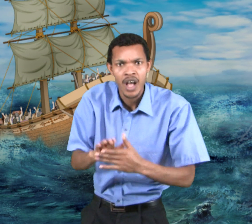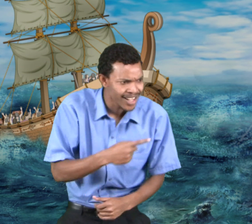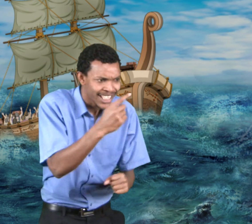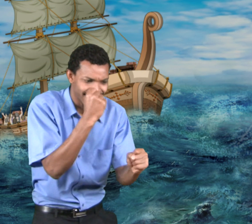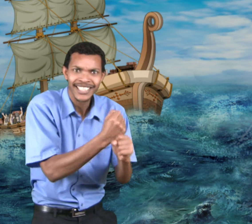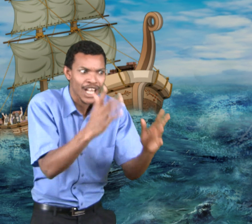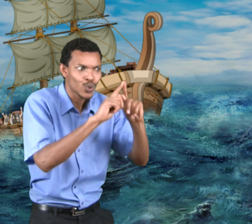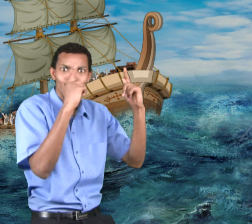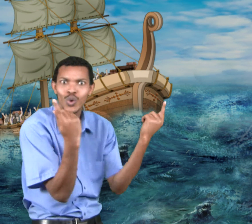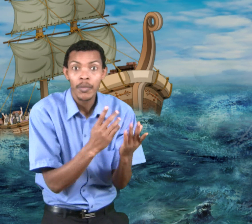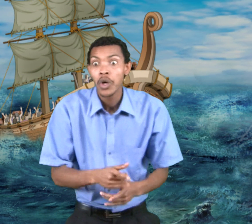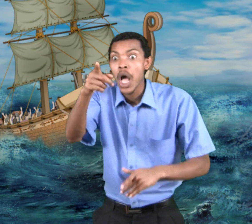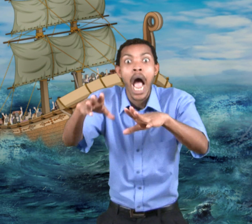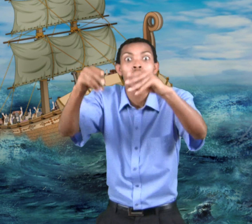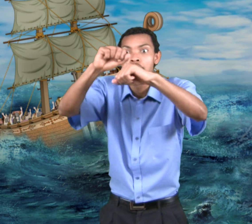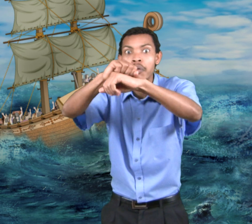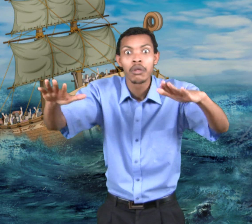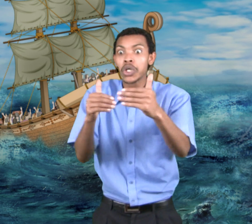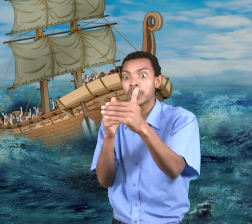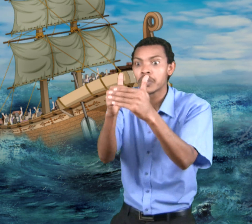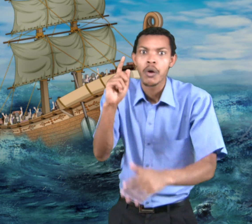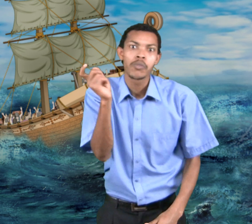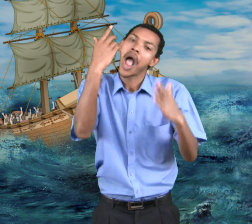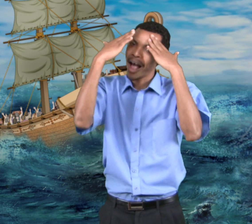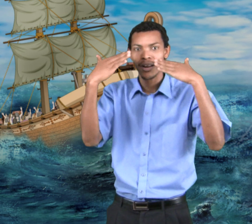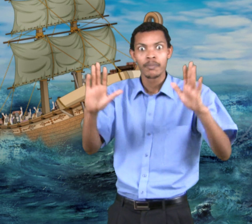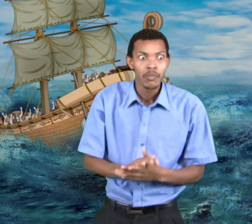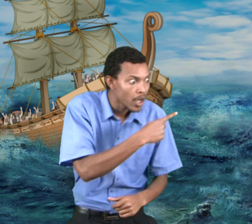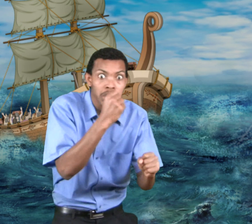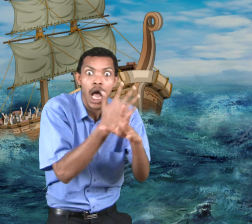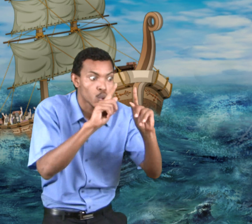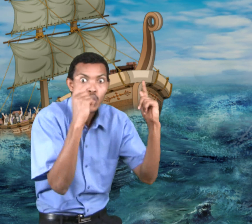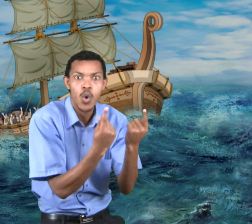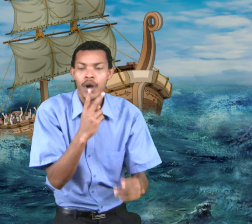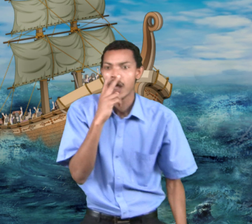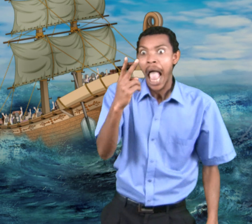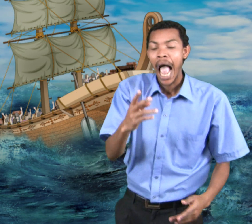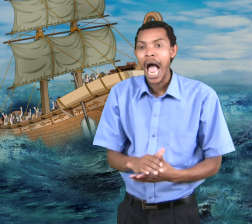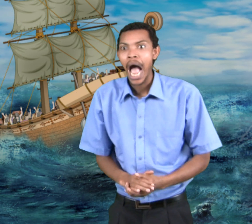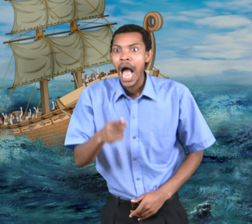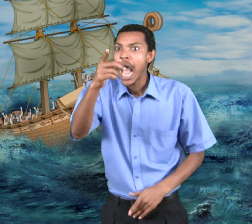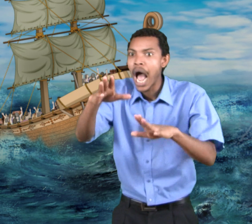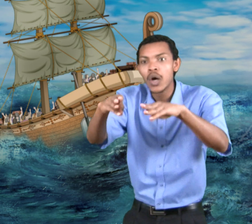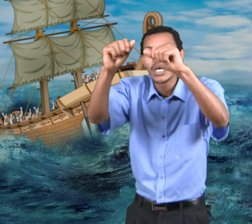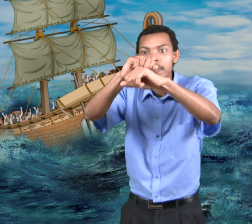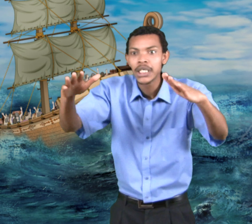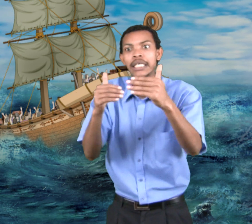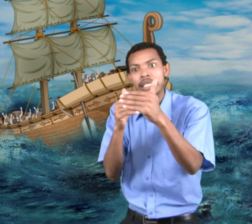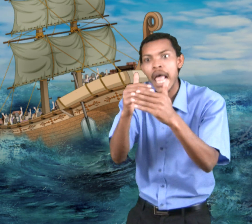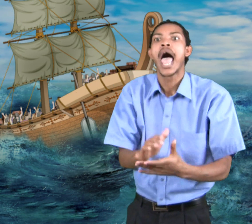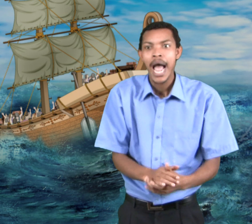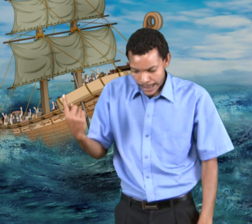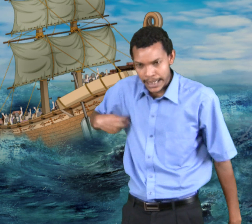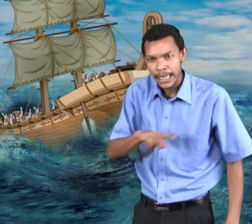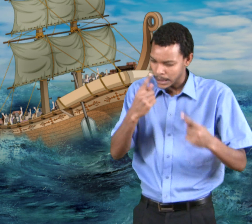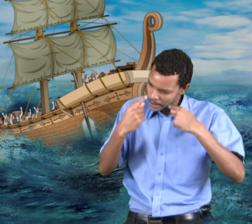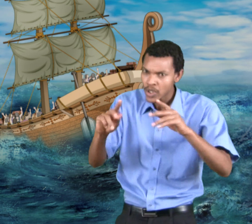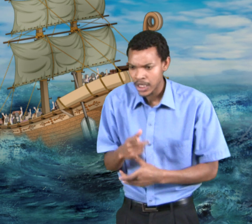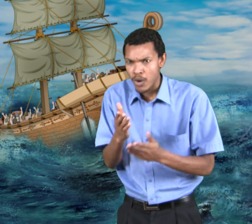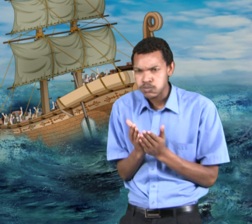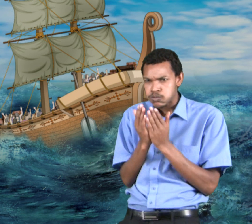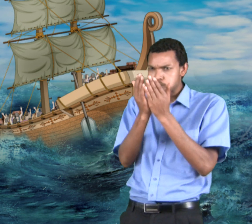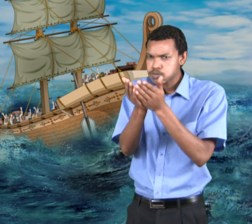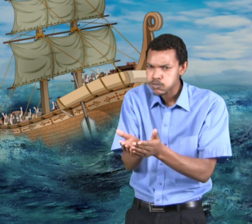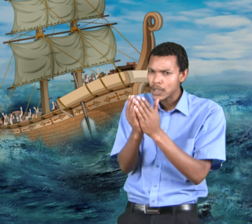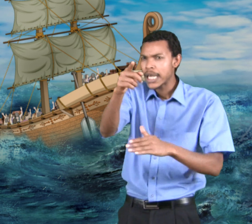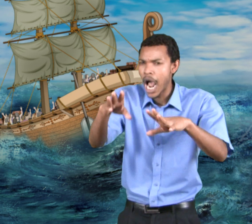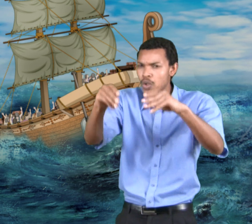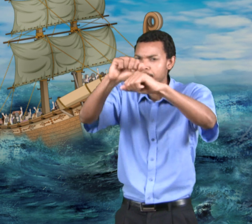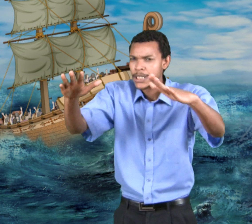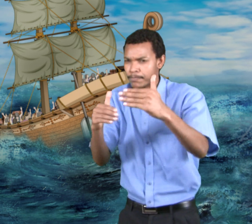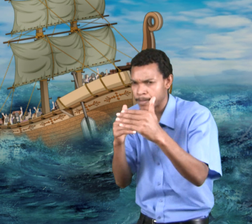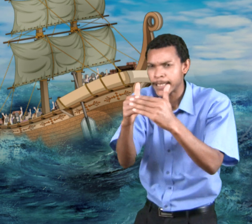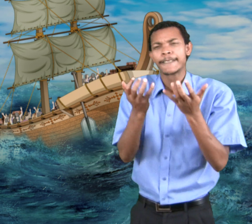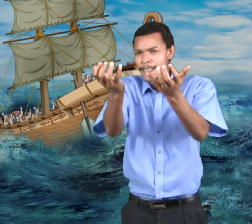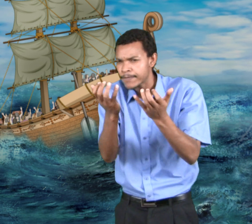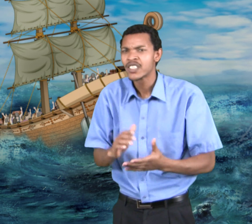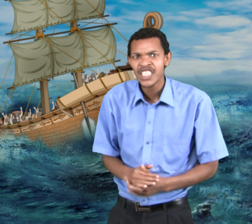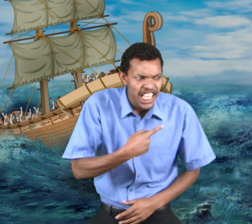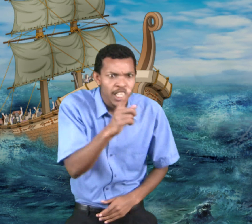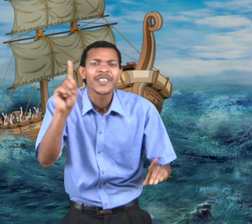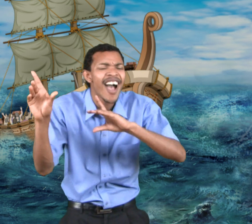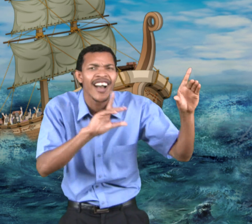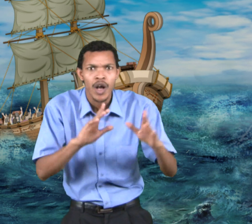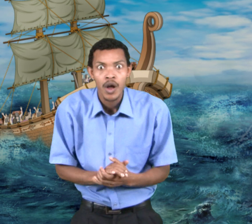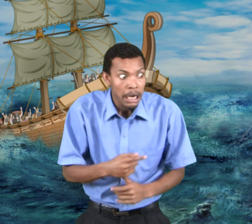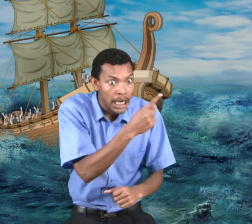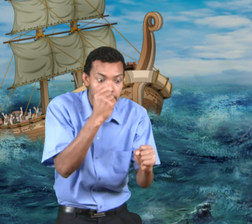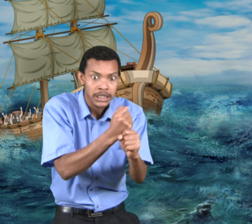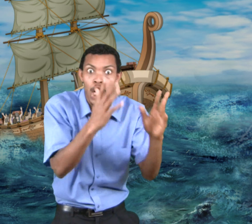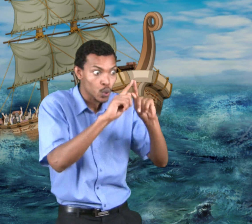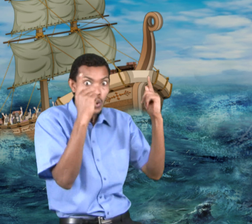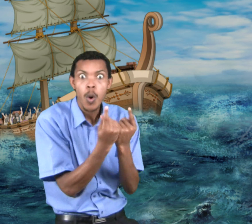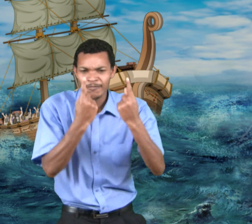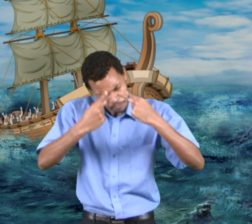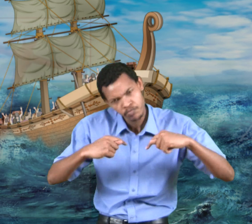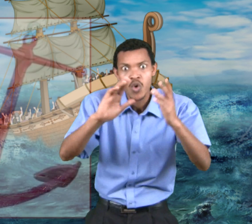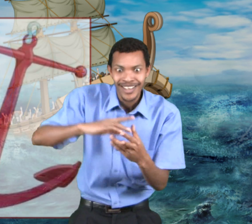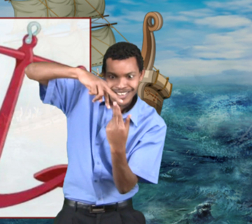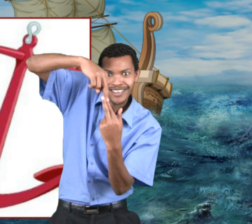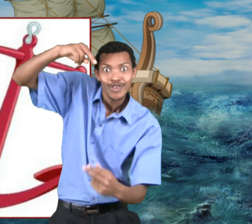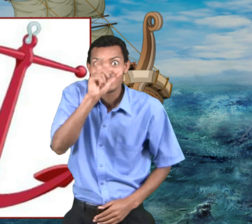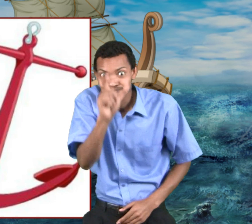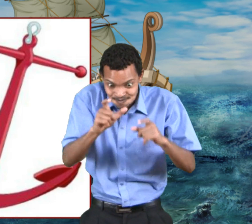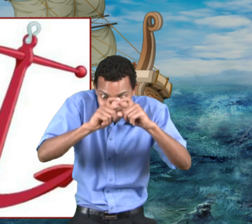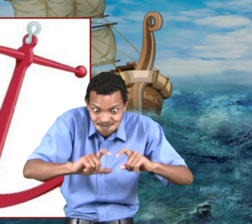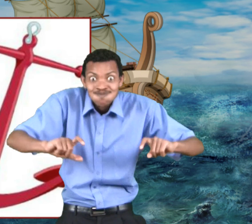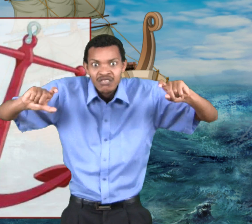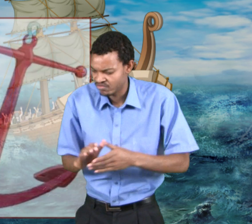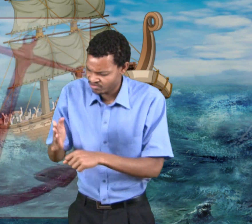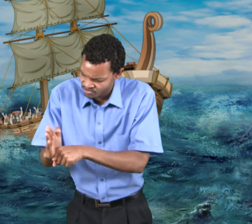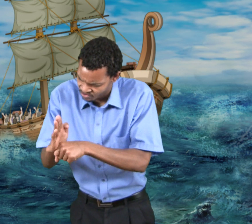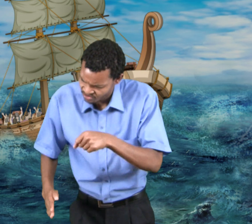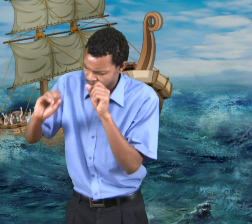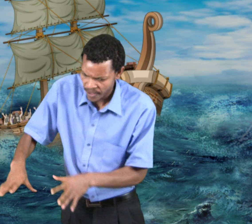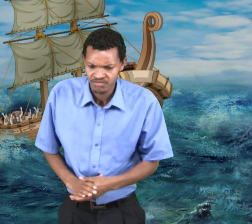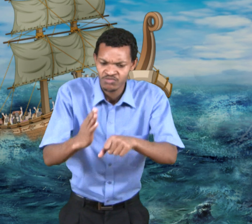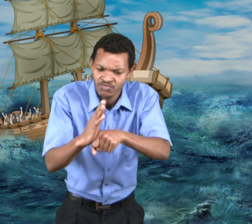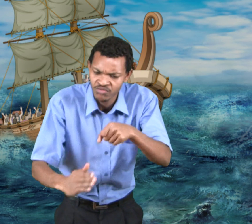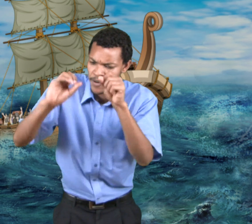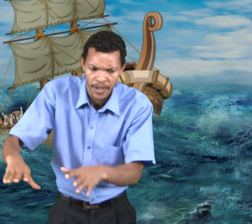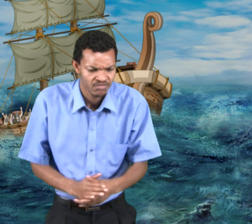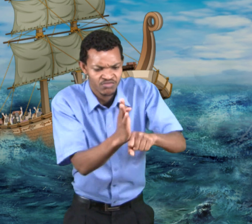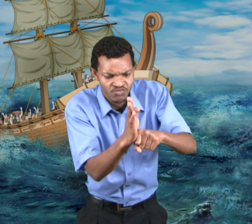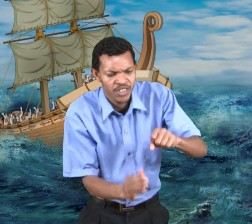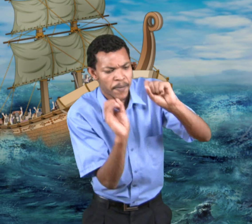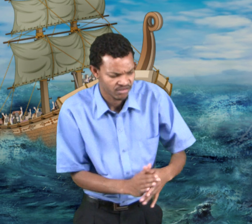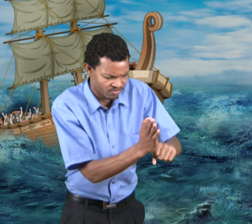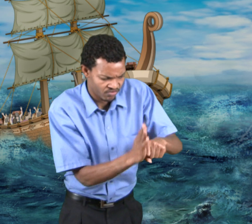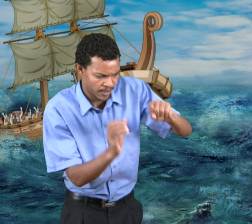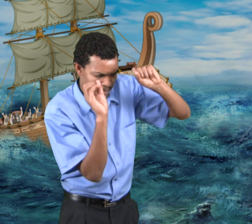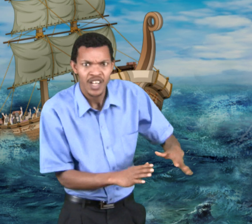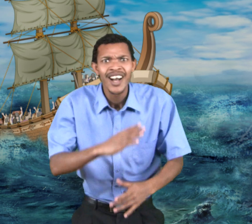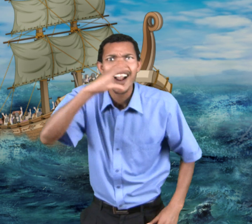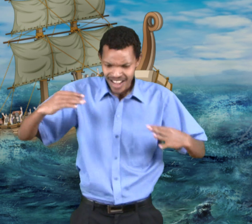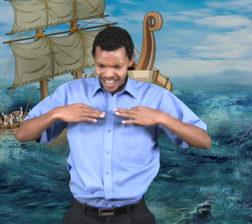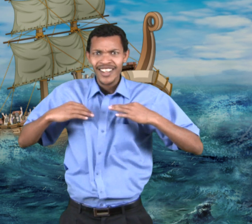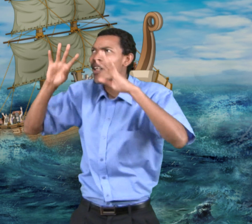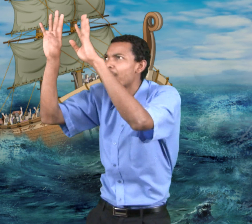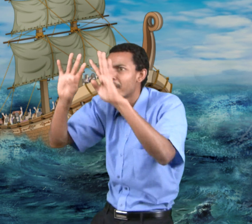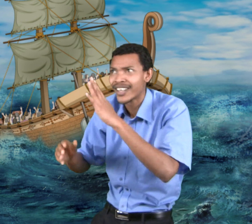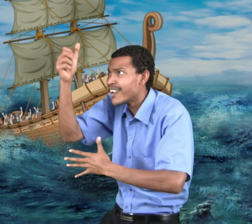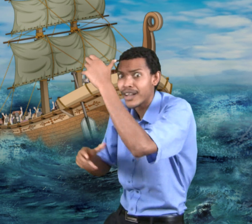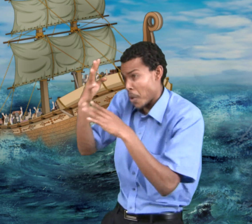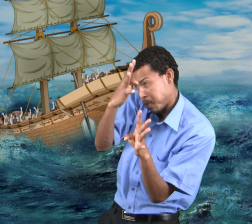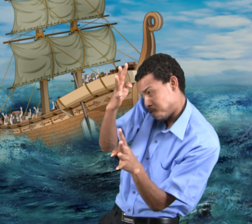After the men had eaten their fill, they lightened the ship by throwing the grain into the sea.